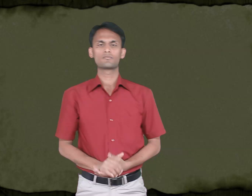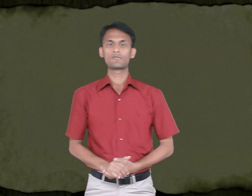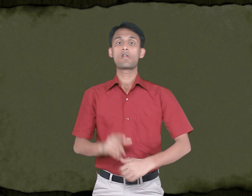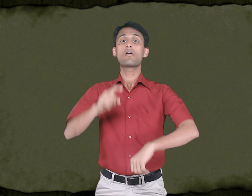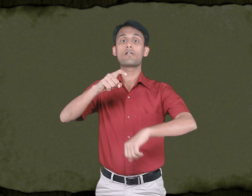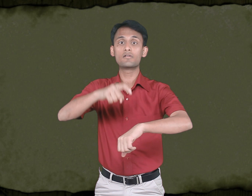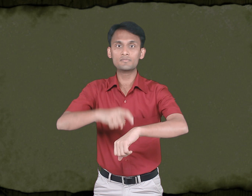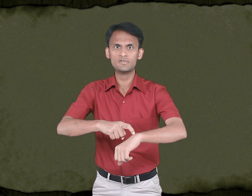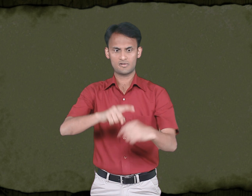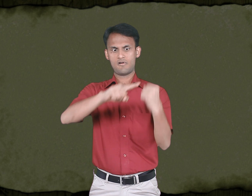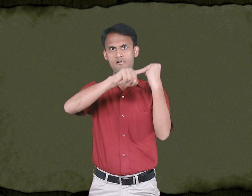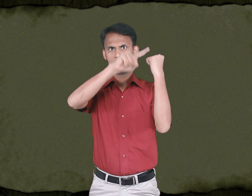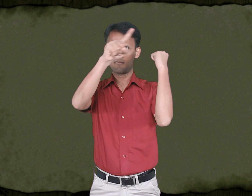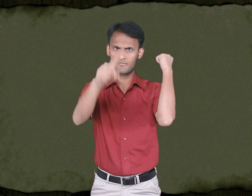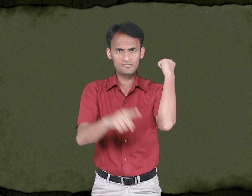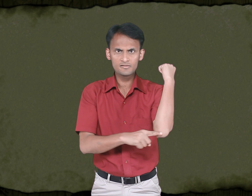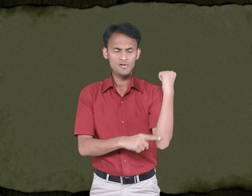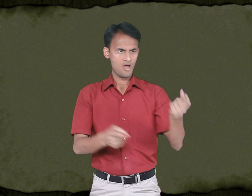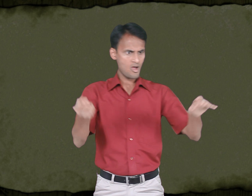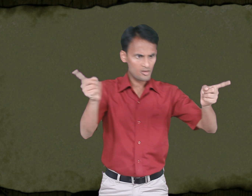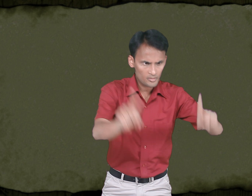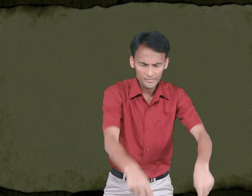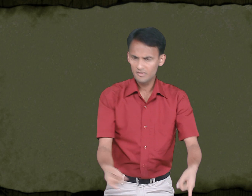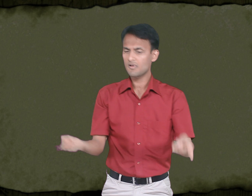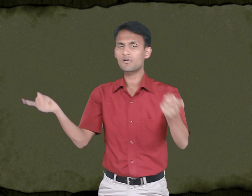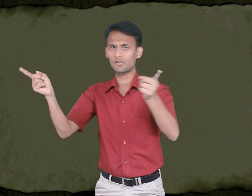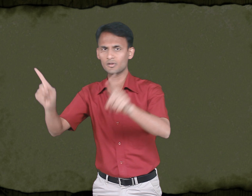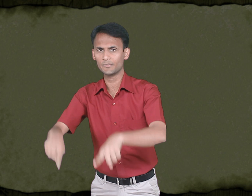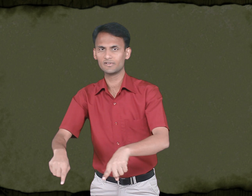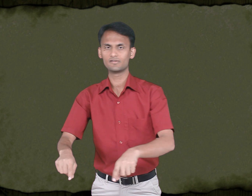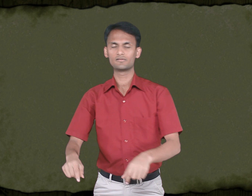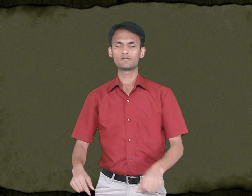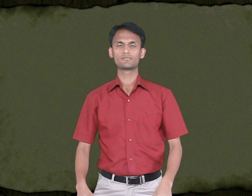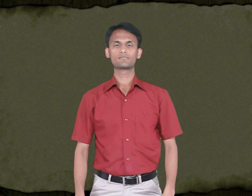The end times